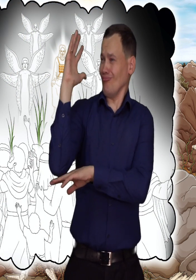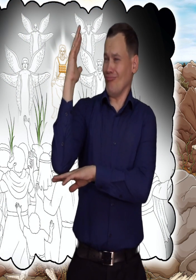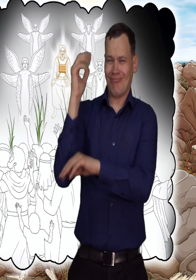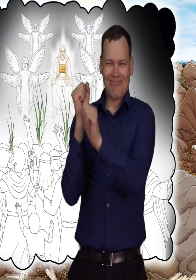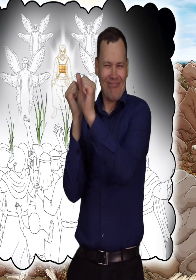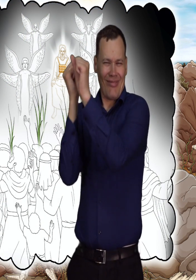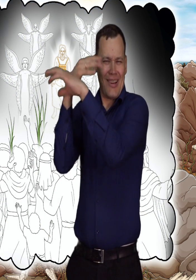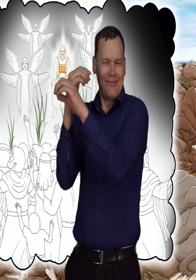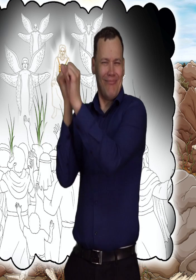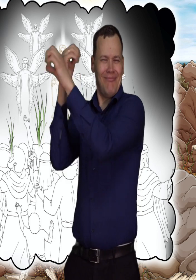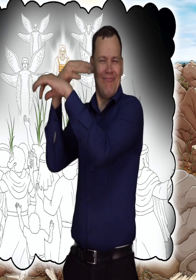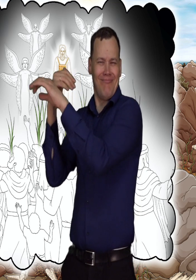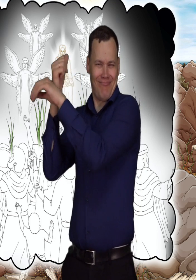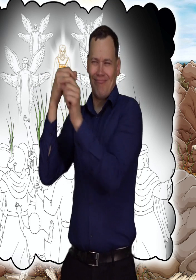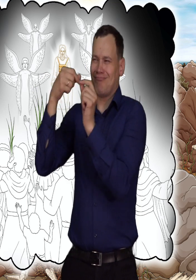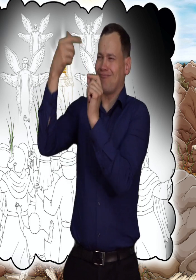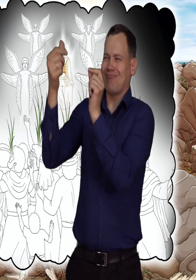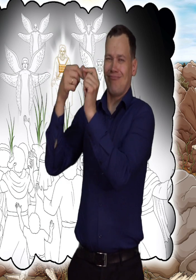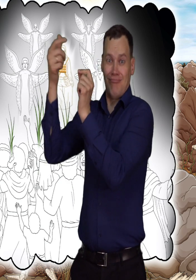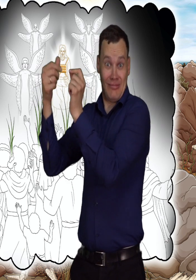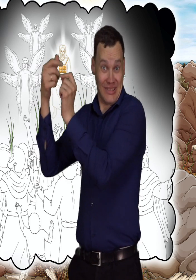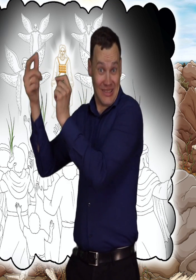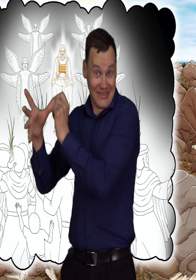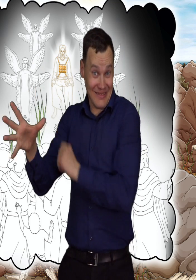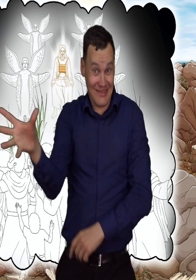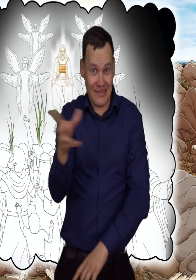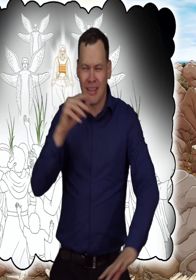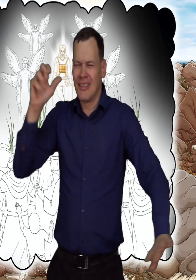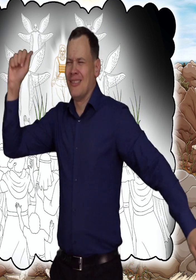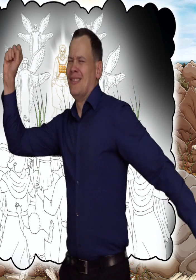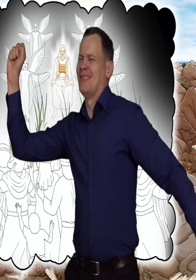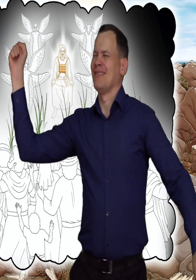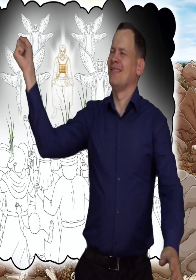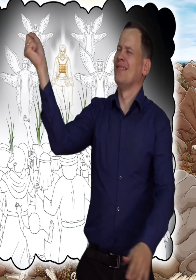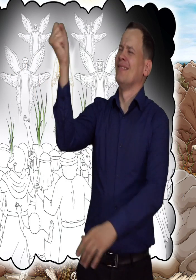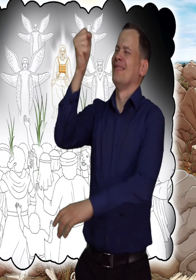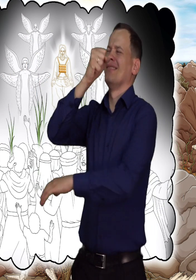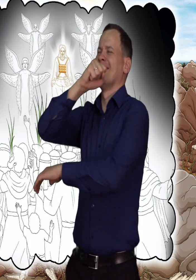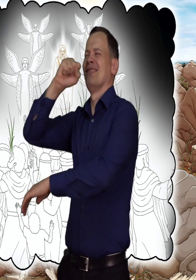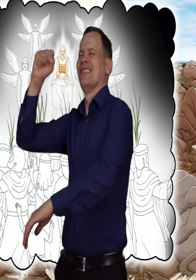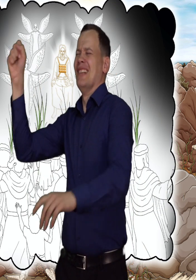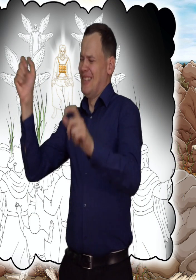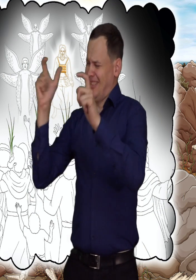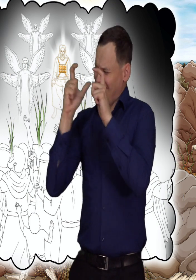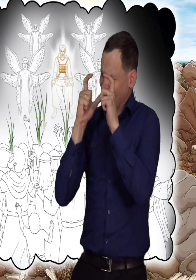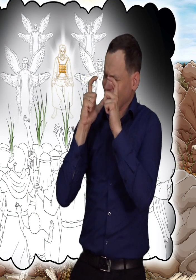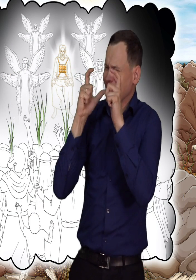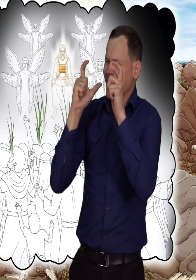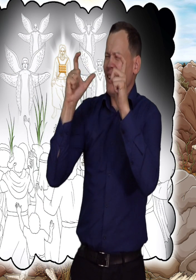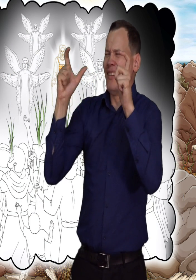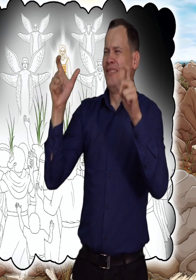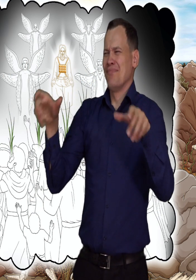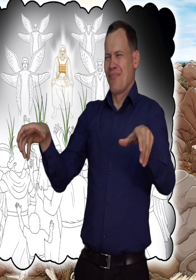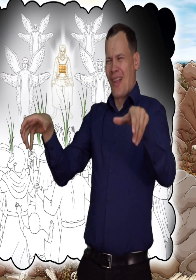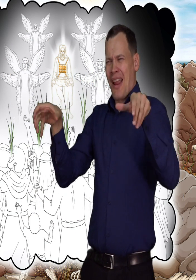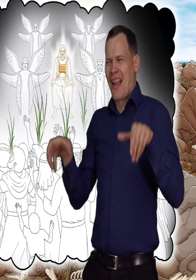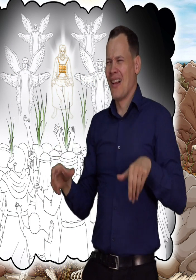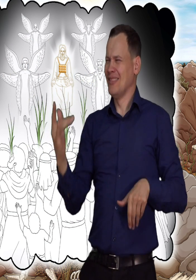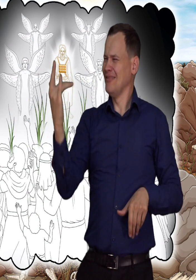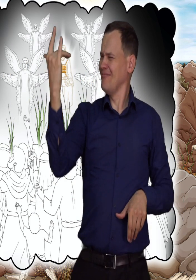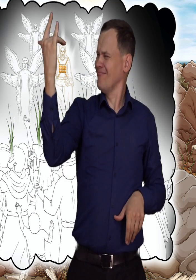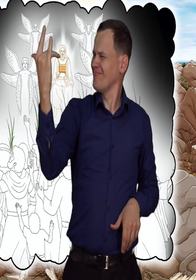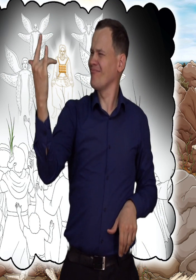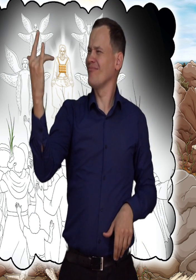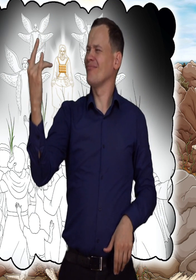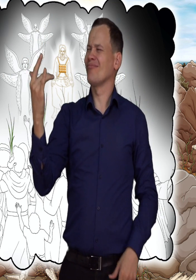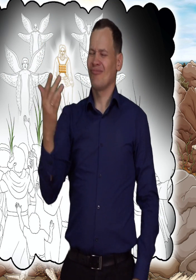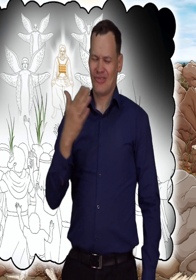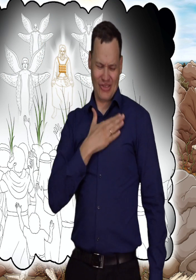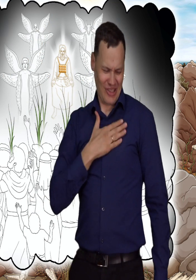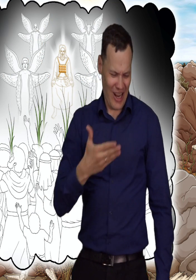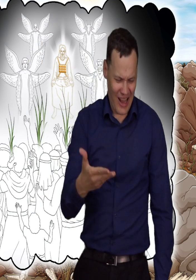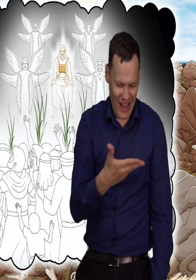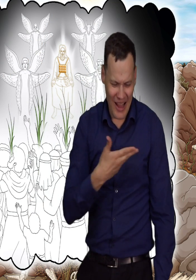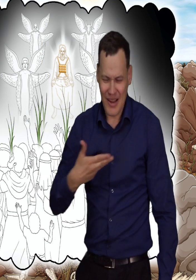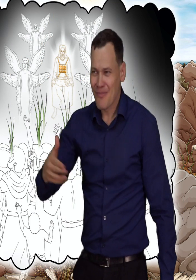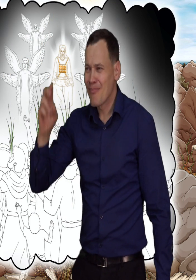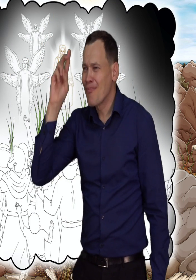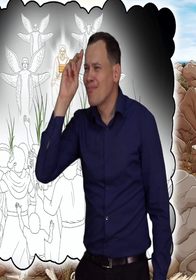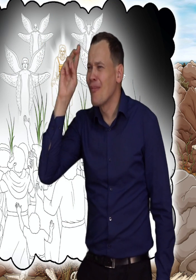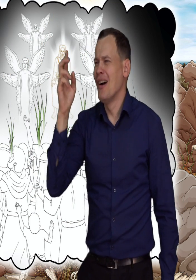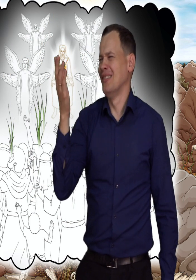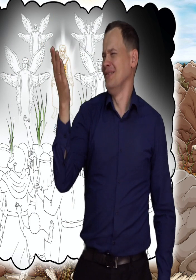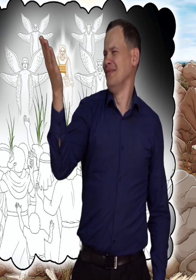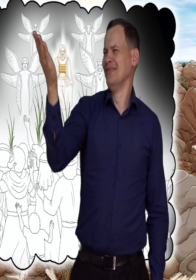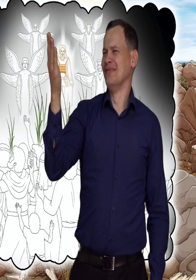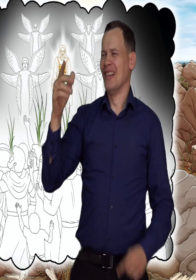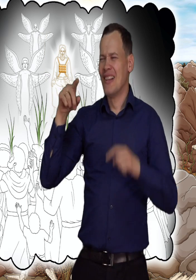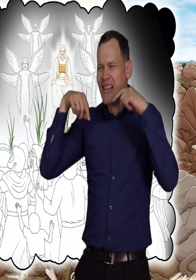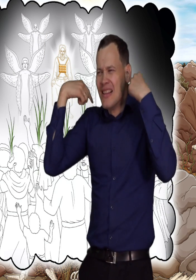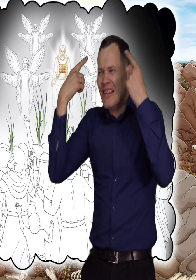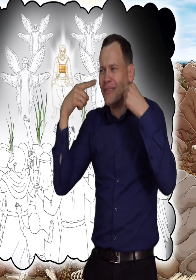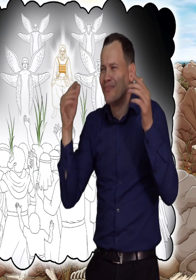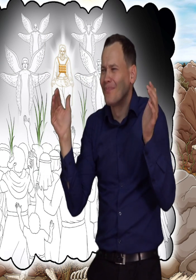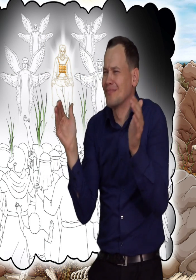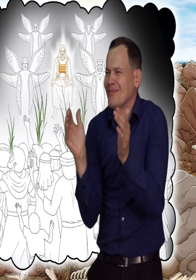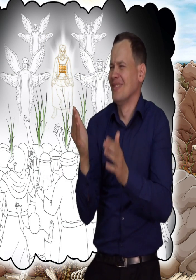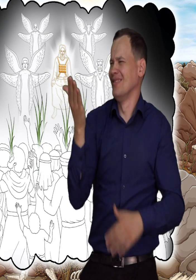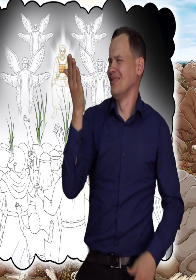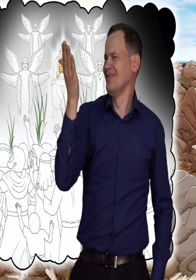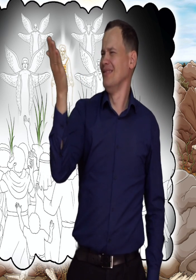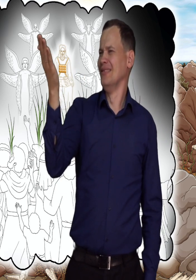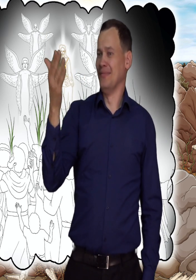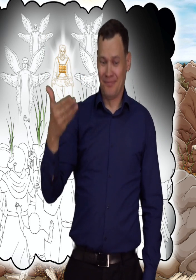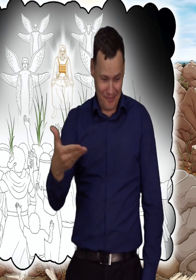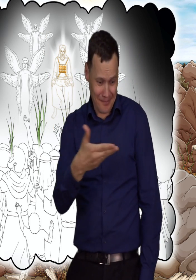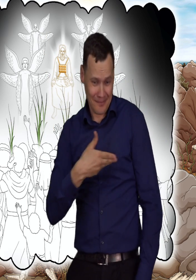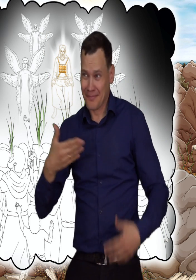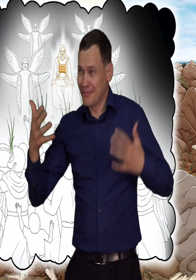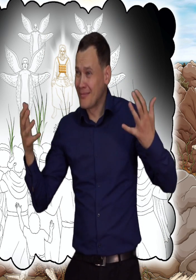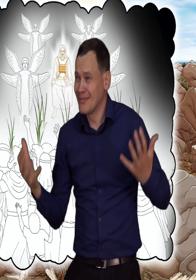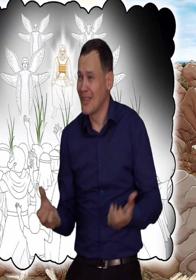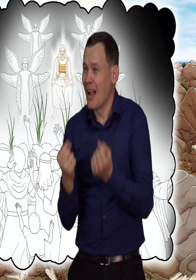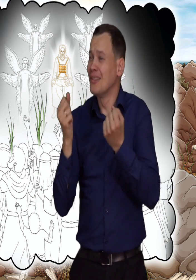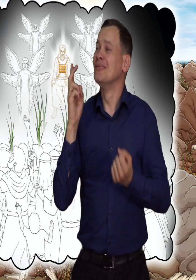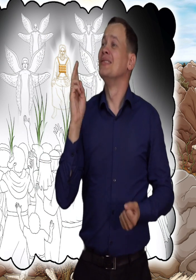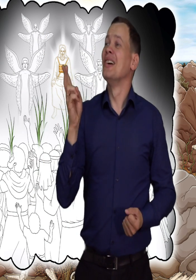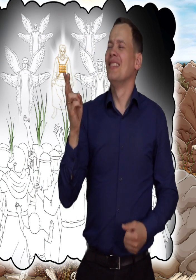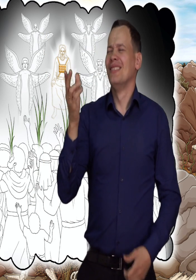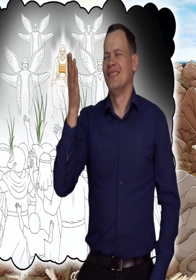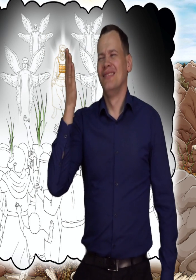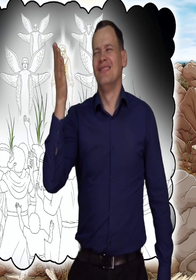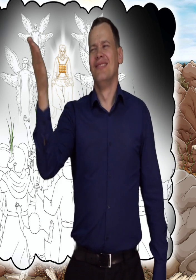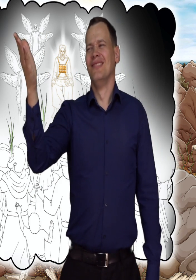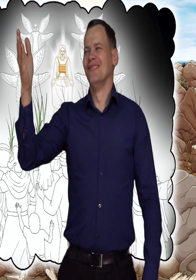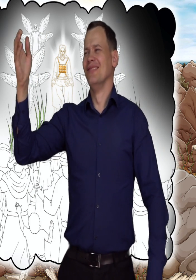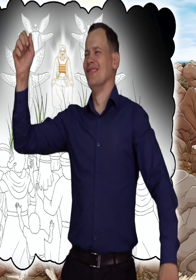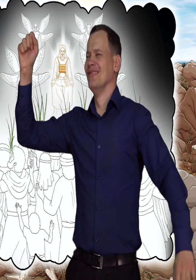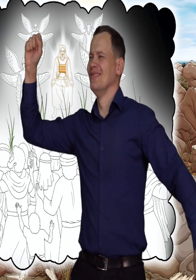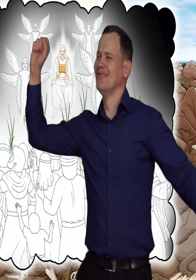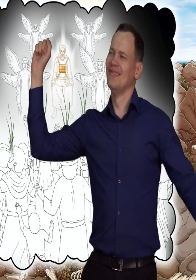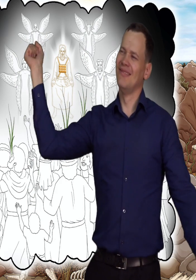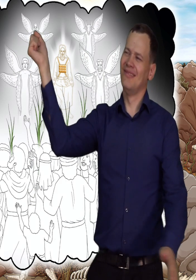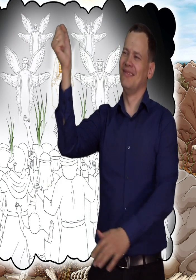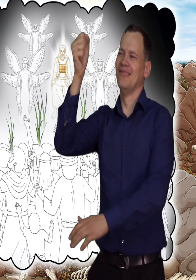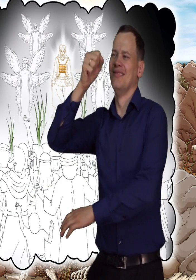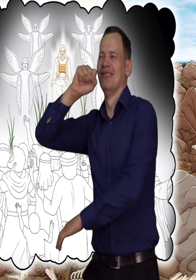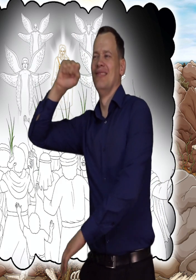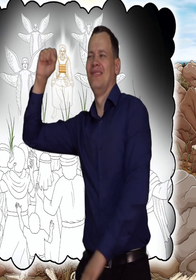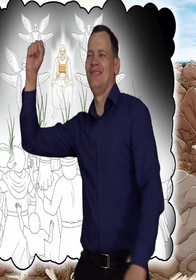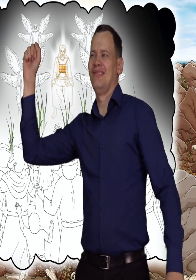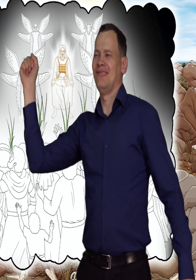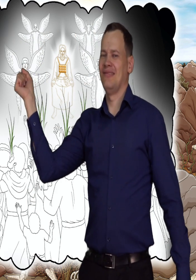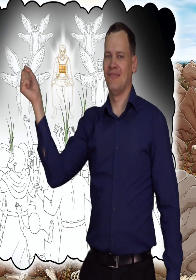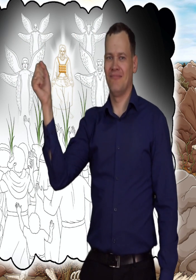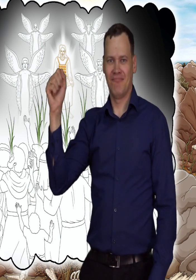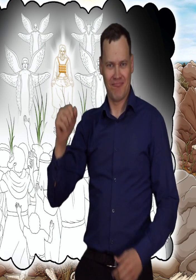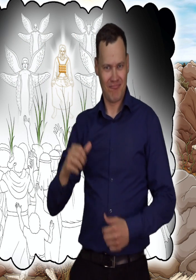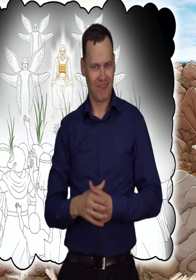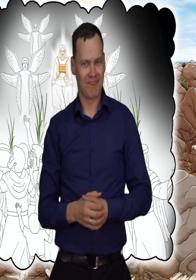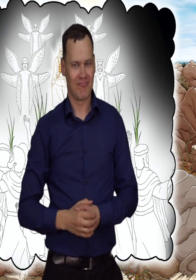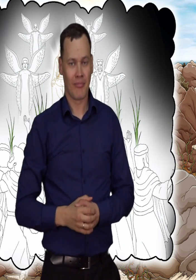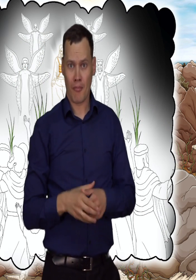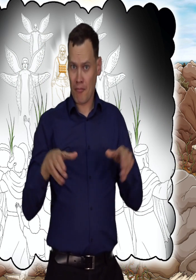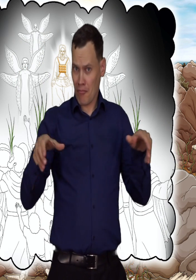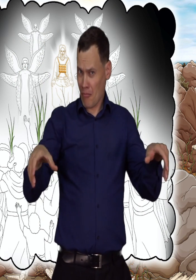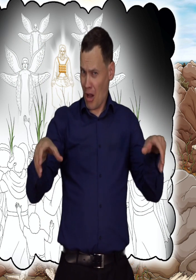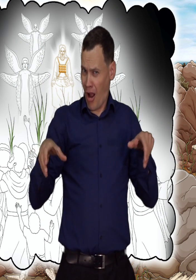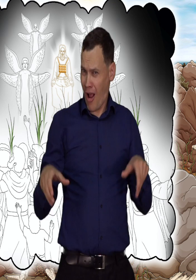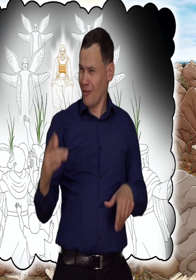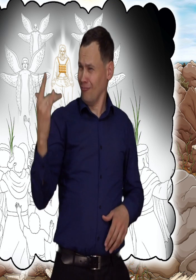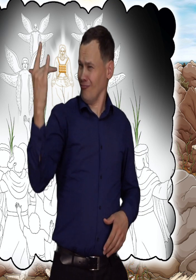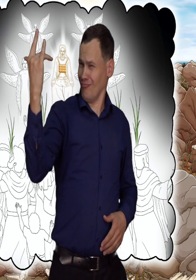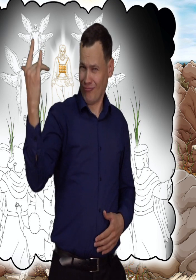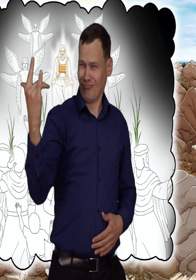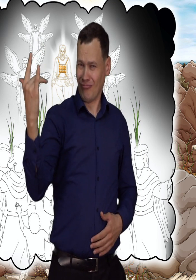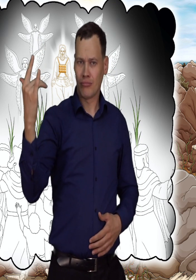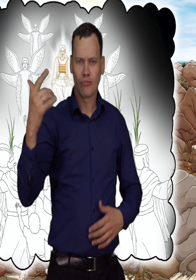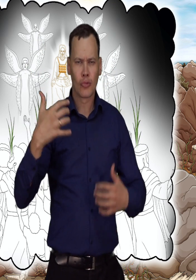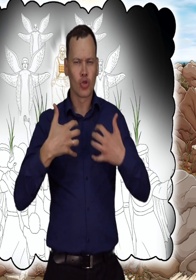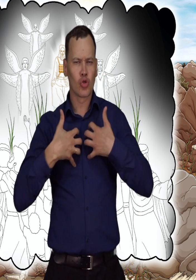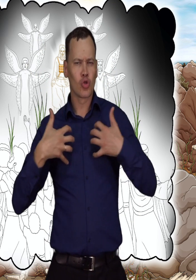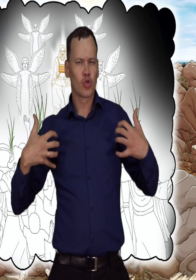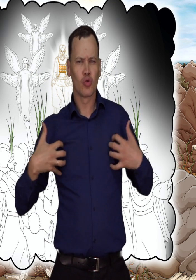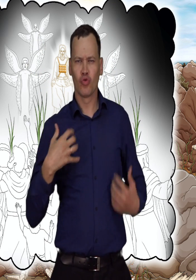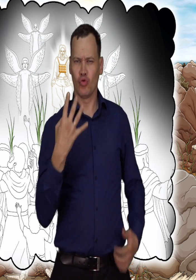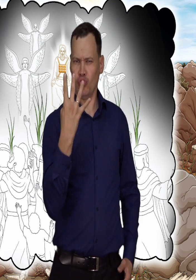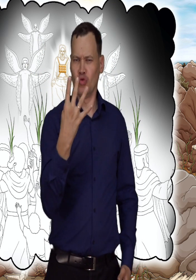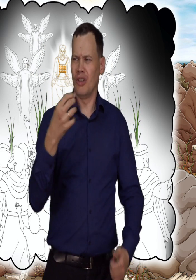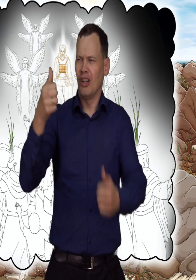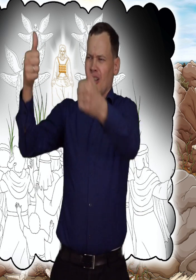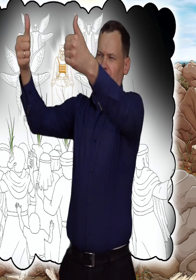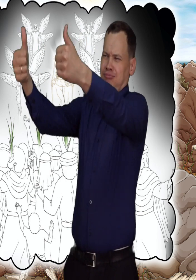And they cried out in a loud voice: “Salvation to our God, who sits on the throne, and to the Lamb!”